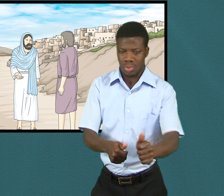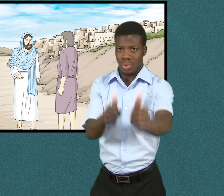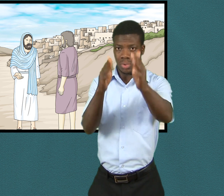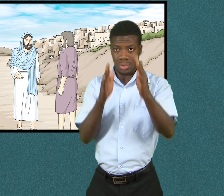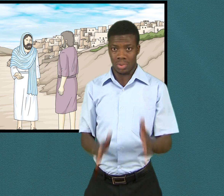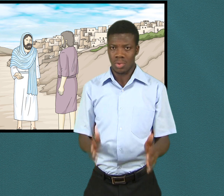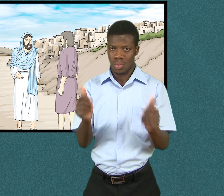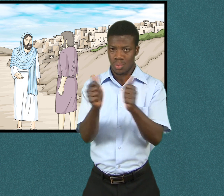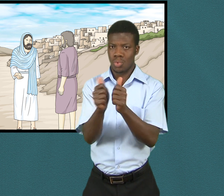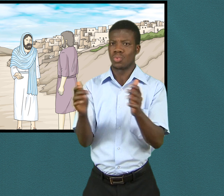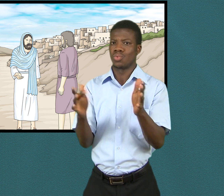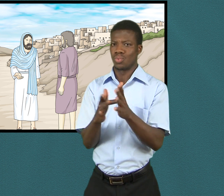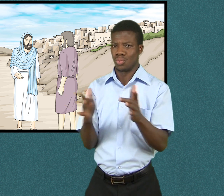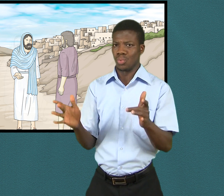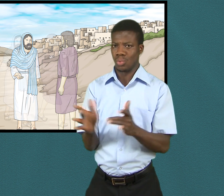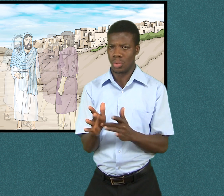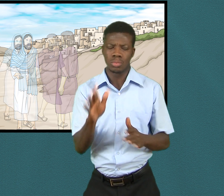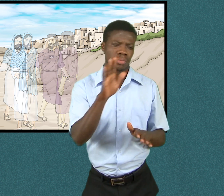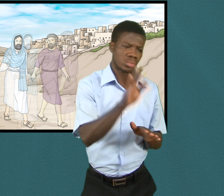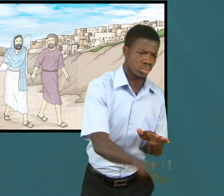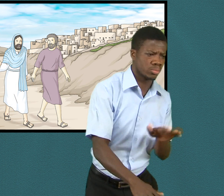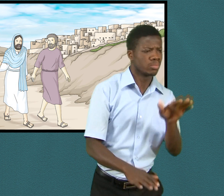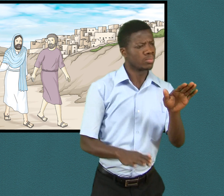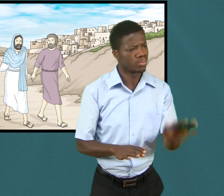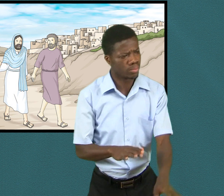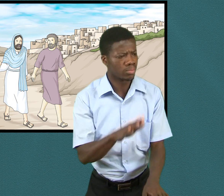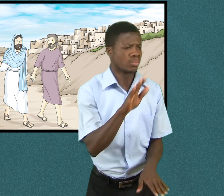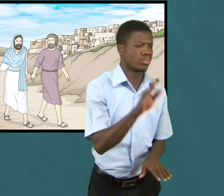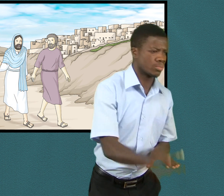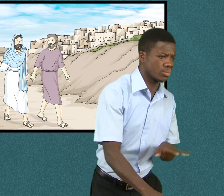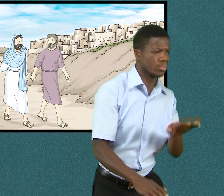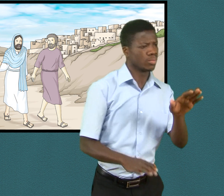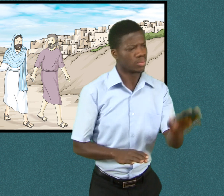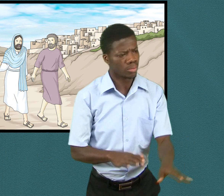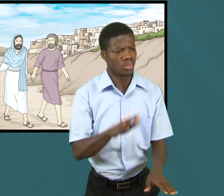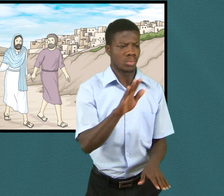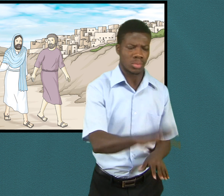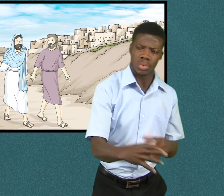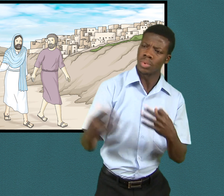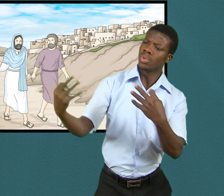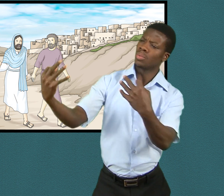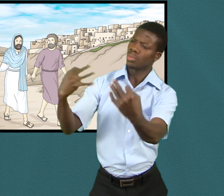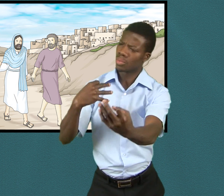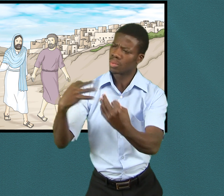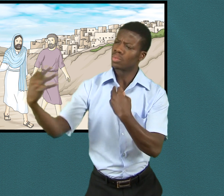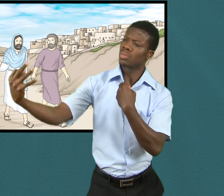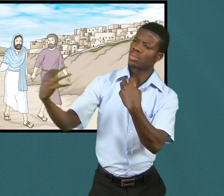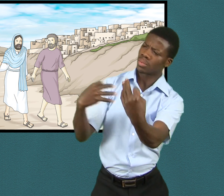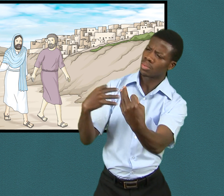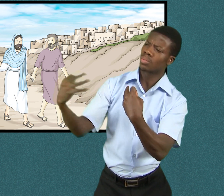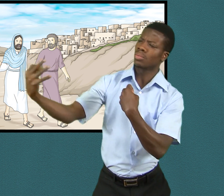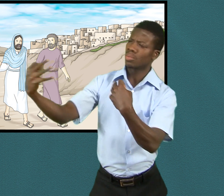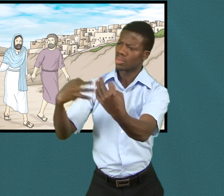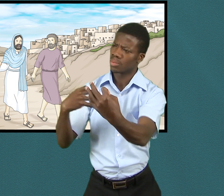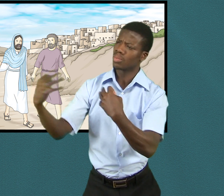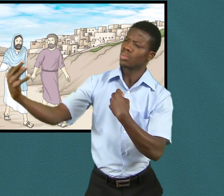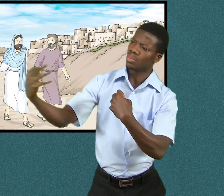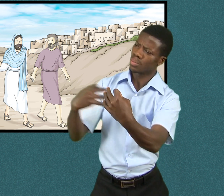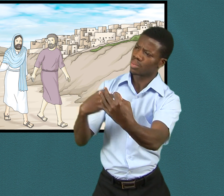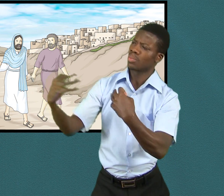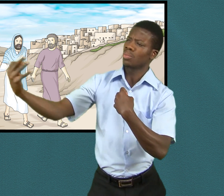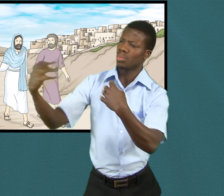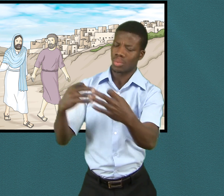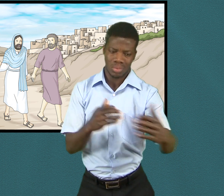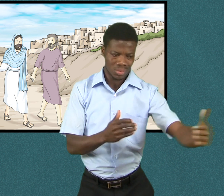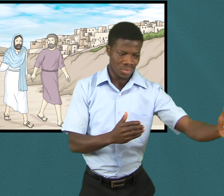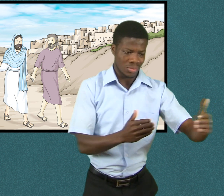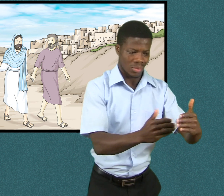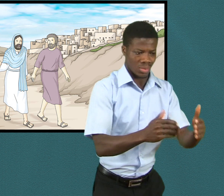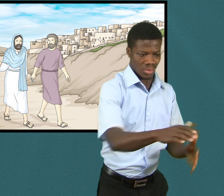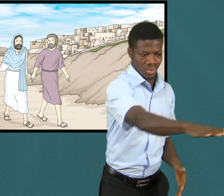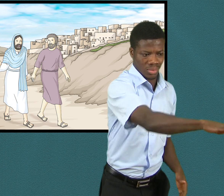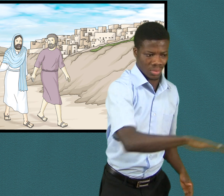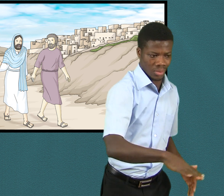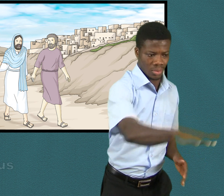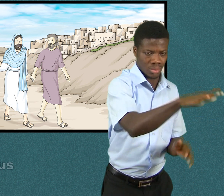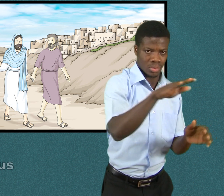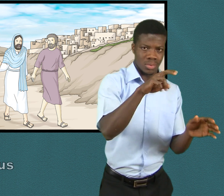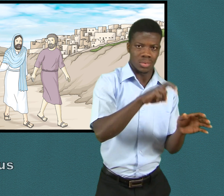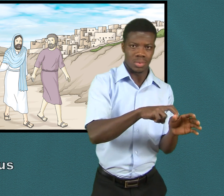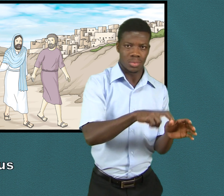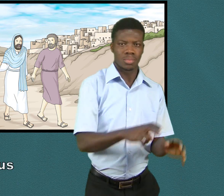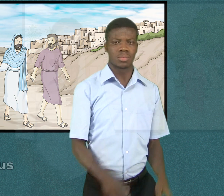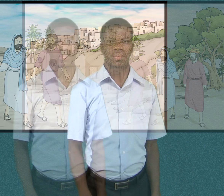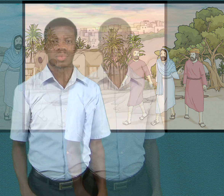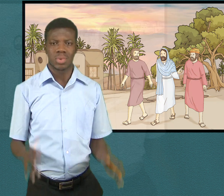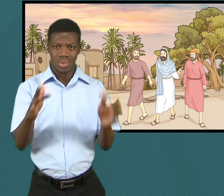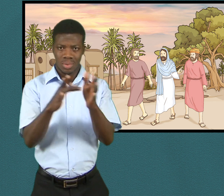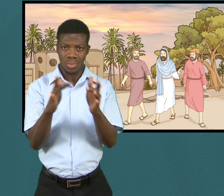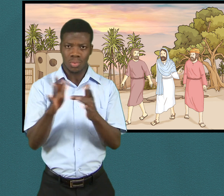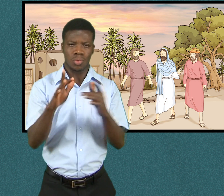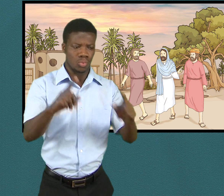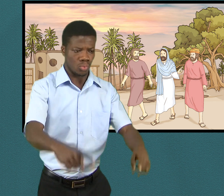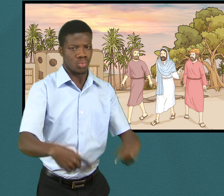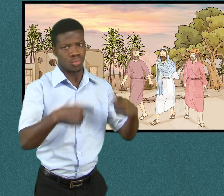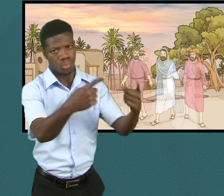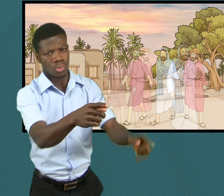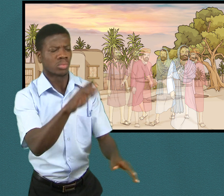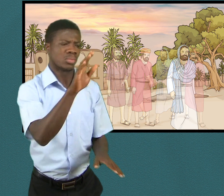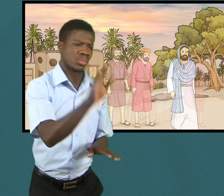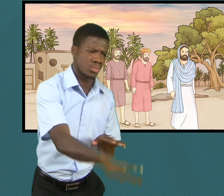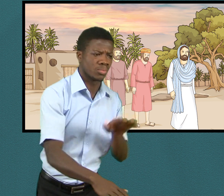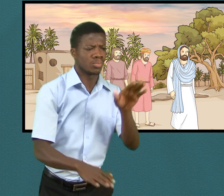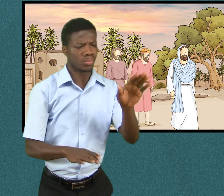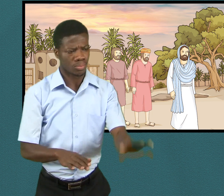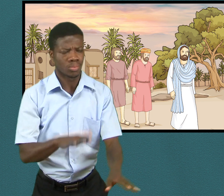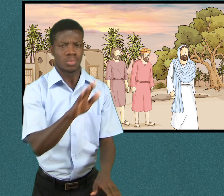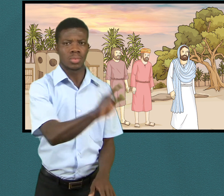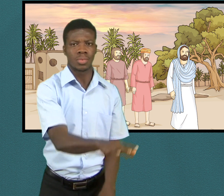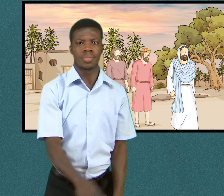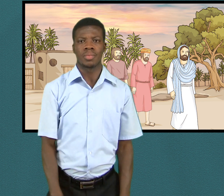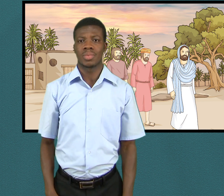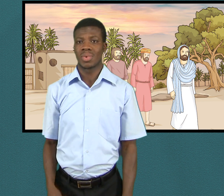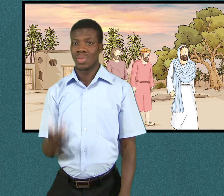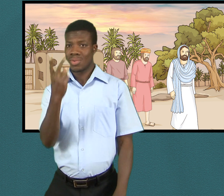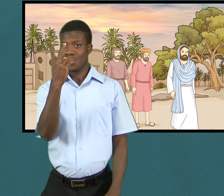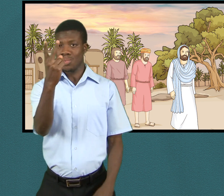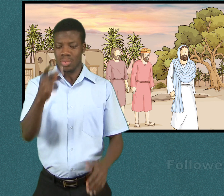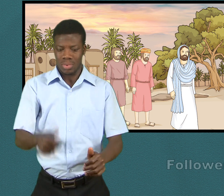As they approached the village where they were headed, He seemed to be going farther.